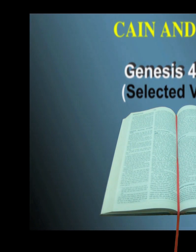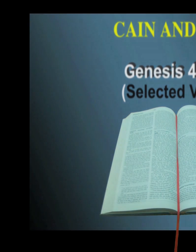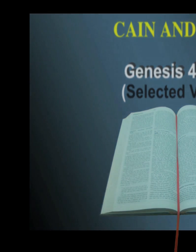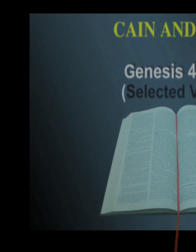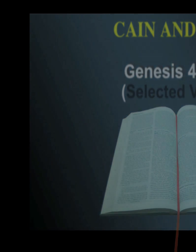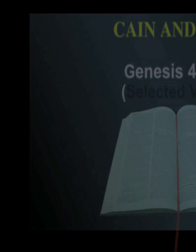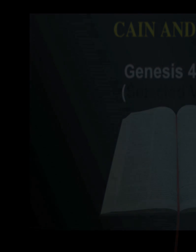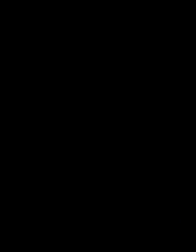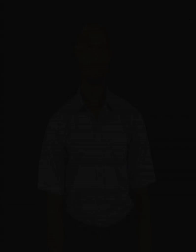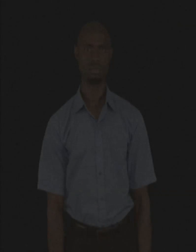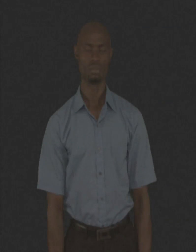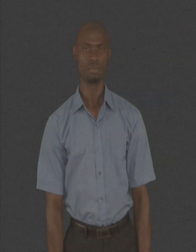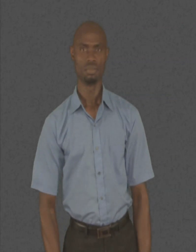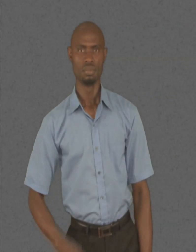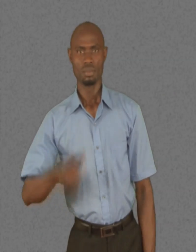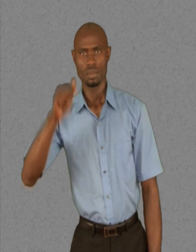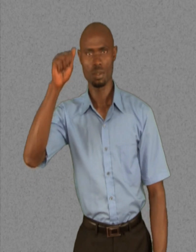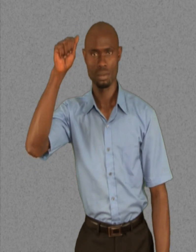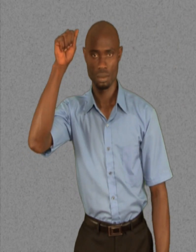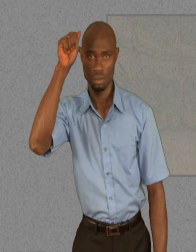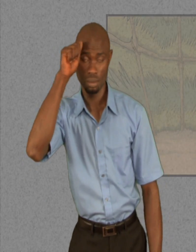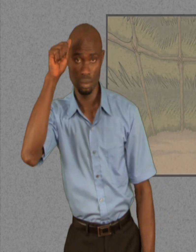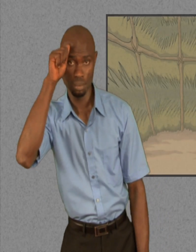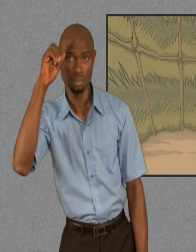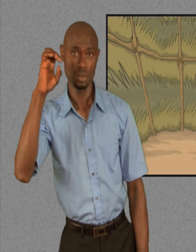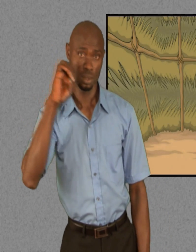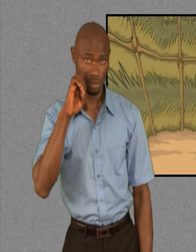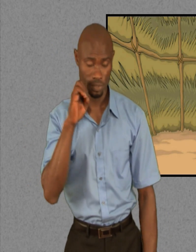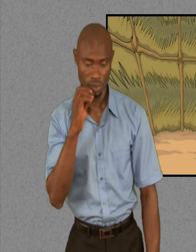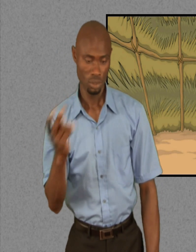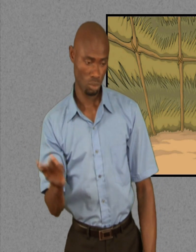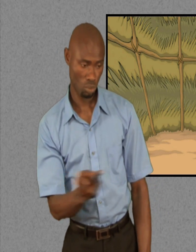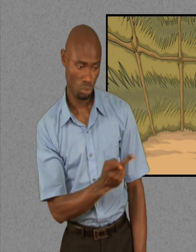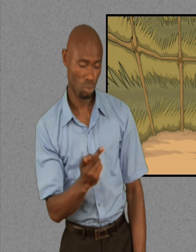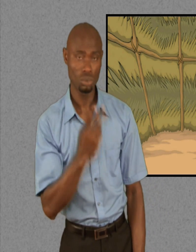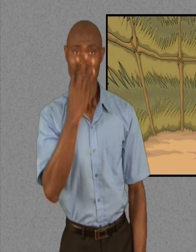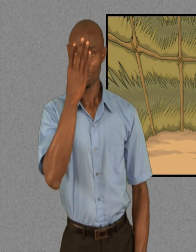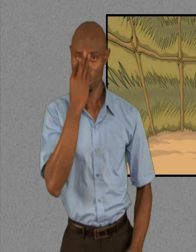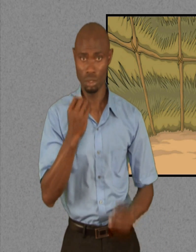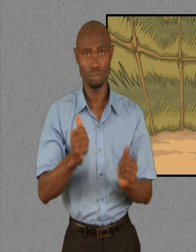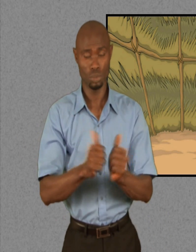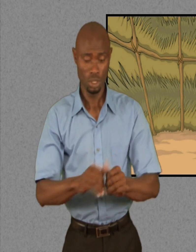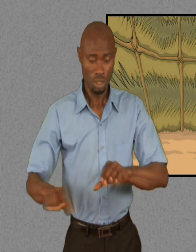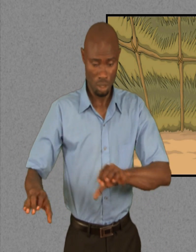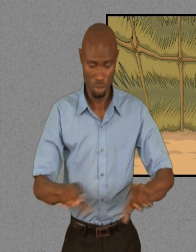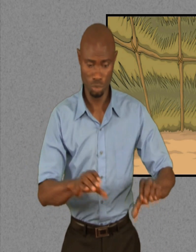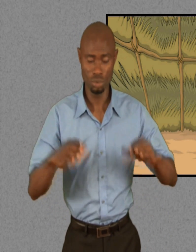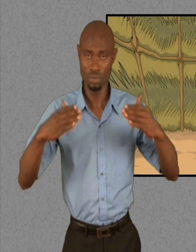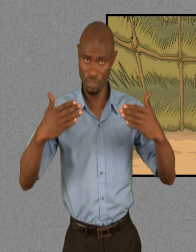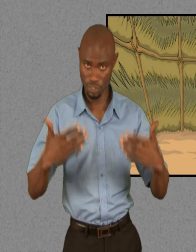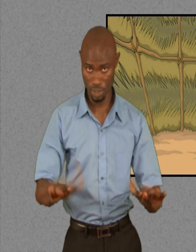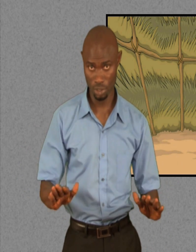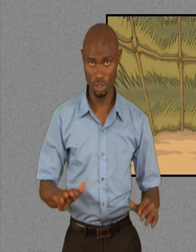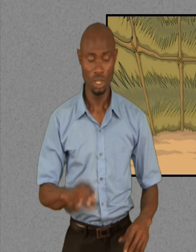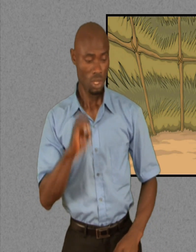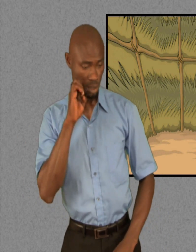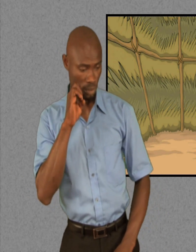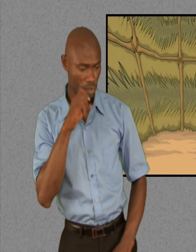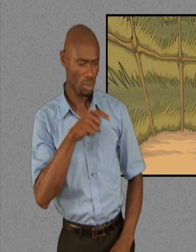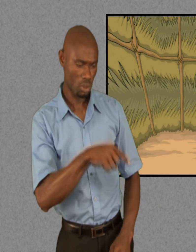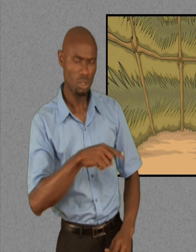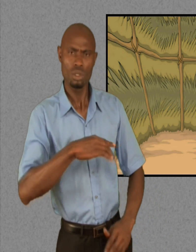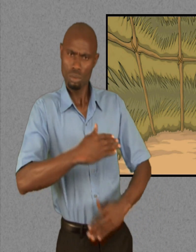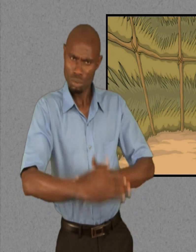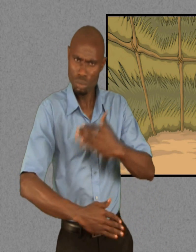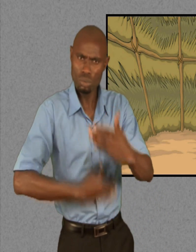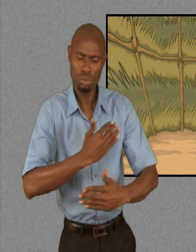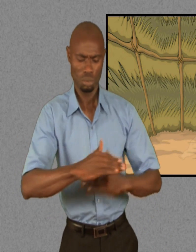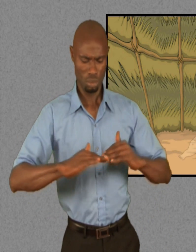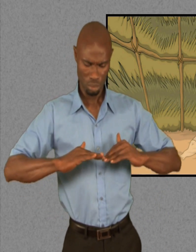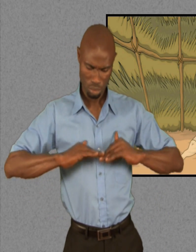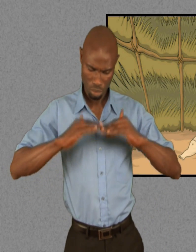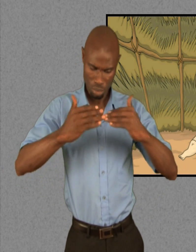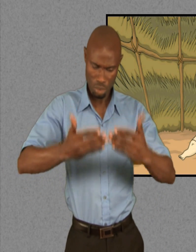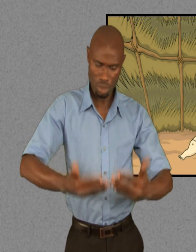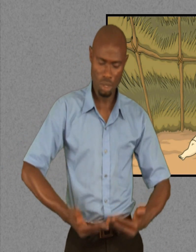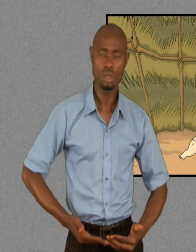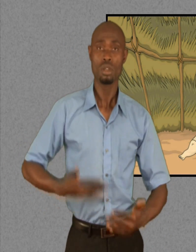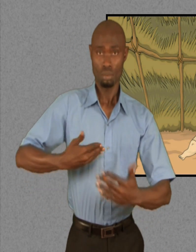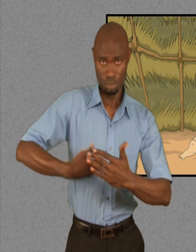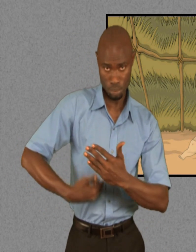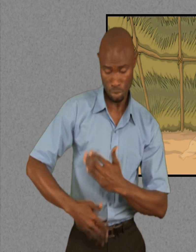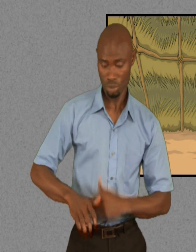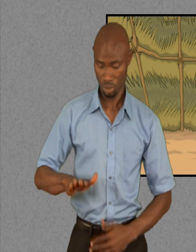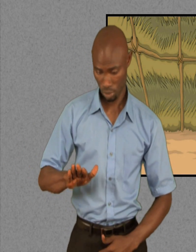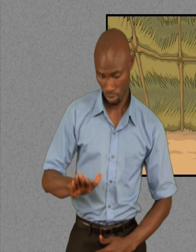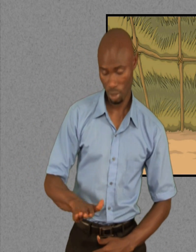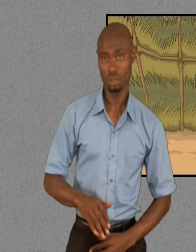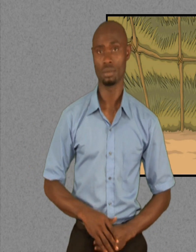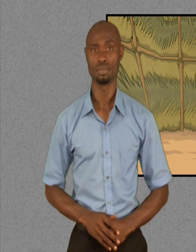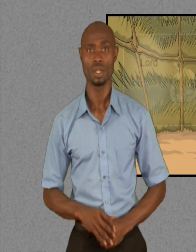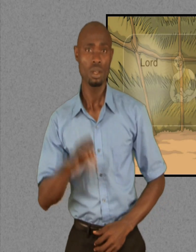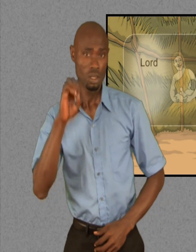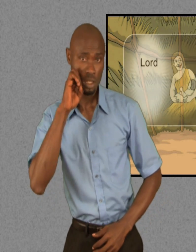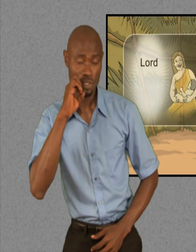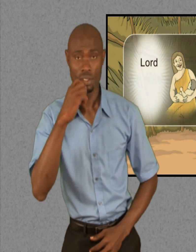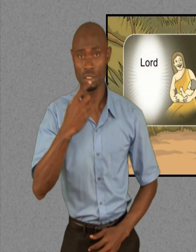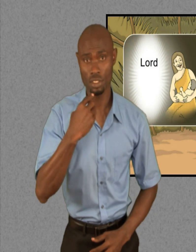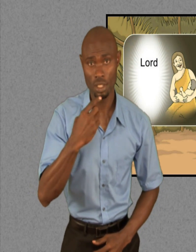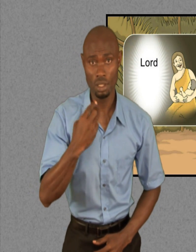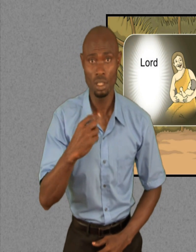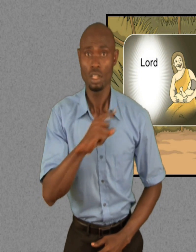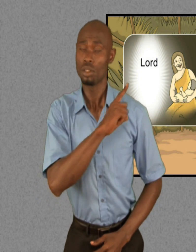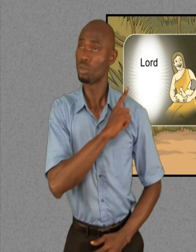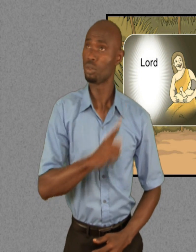And Adam had relations with his wife Eve, and she conceived and gave birth to Cain.